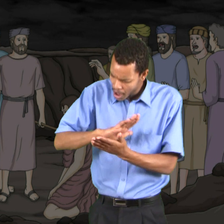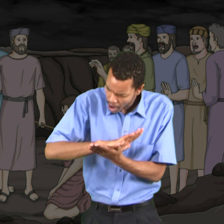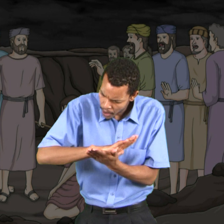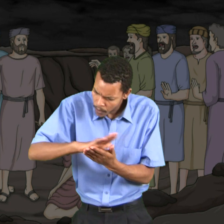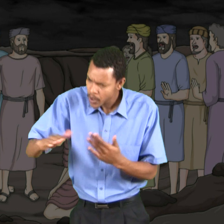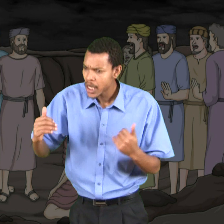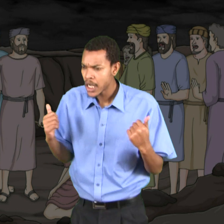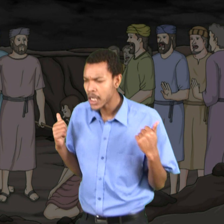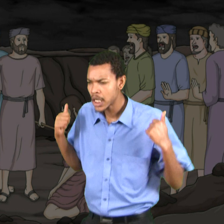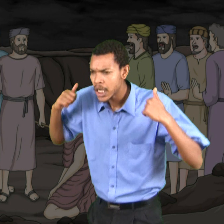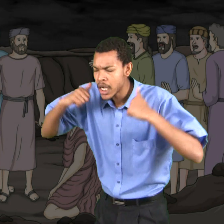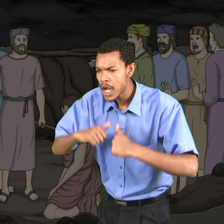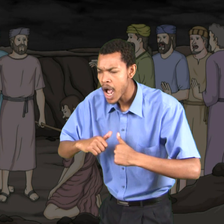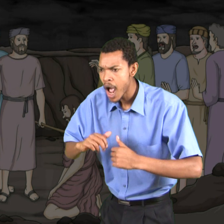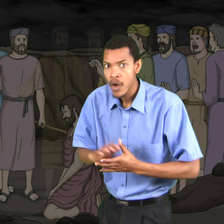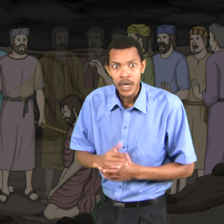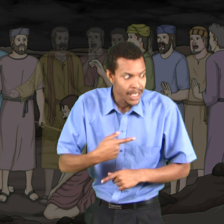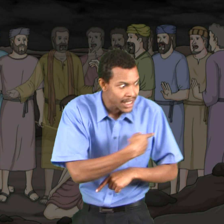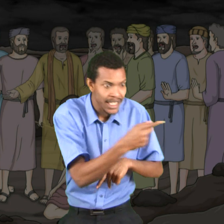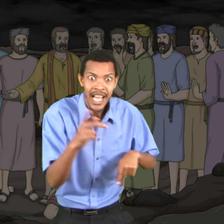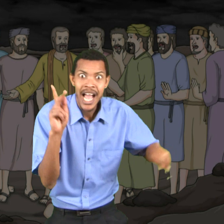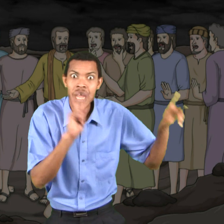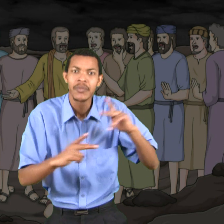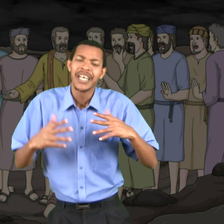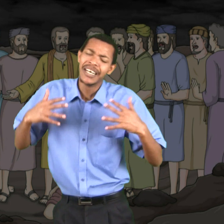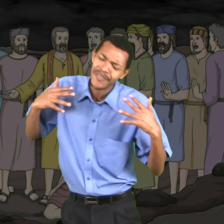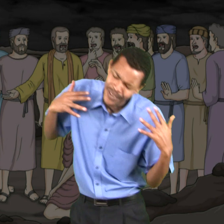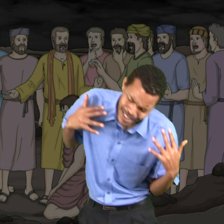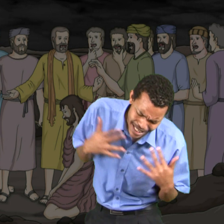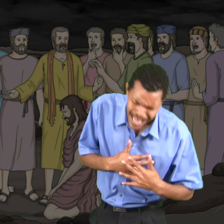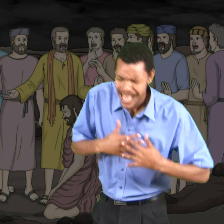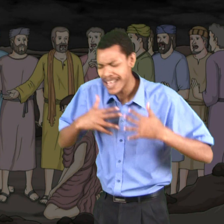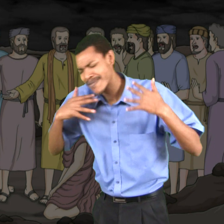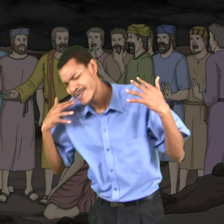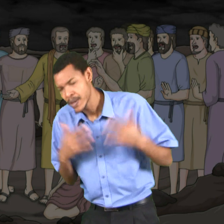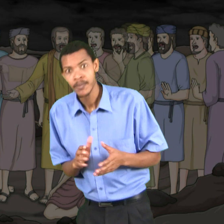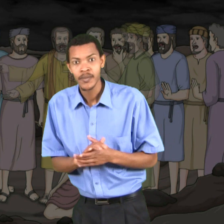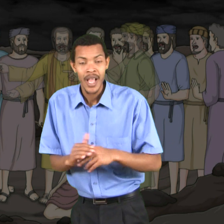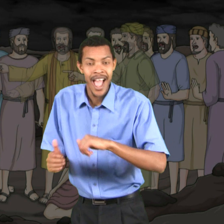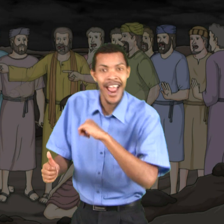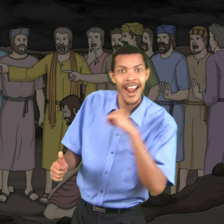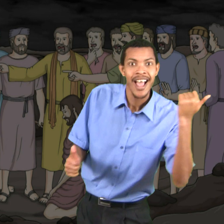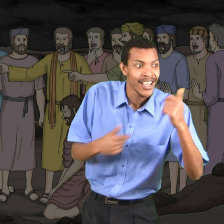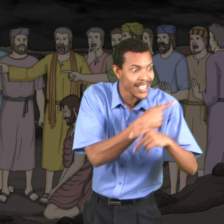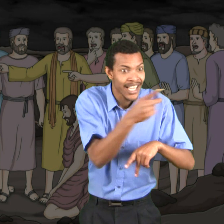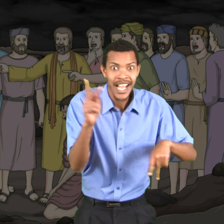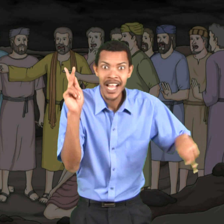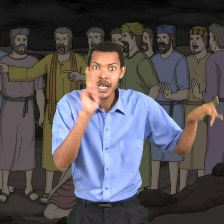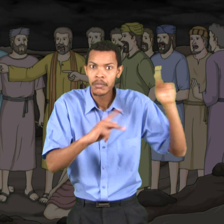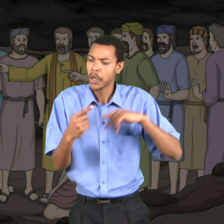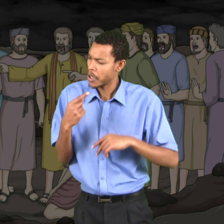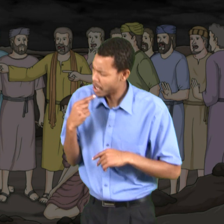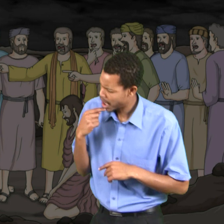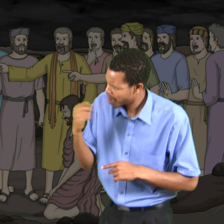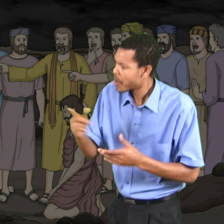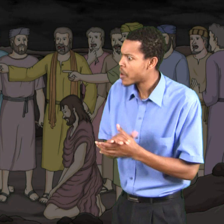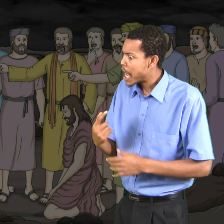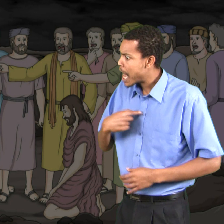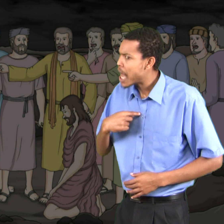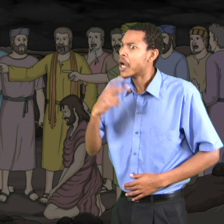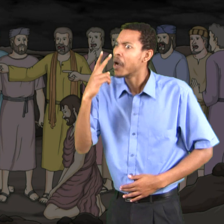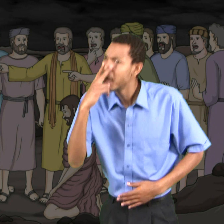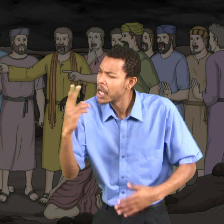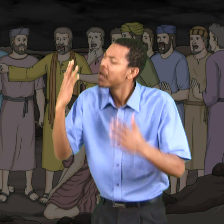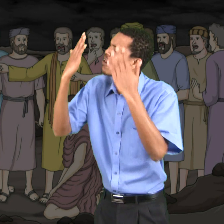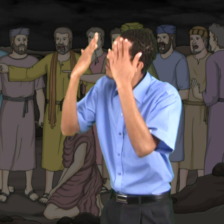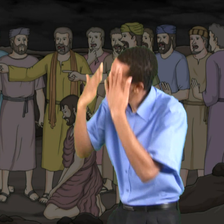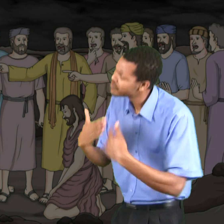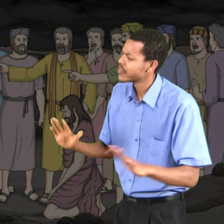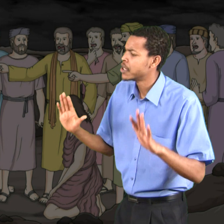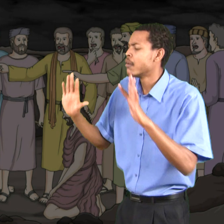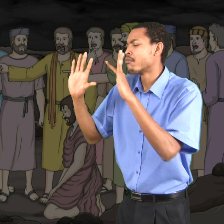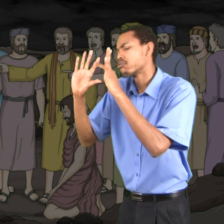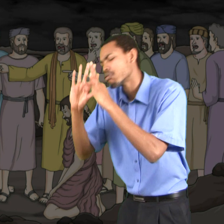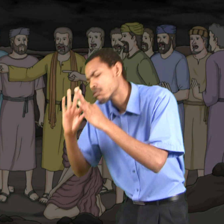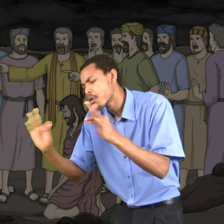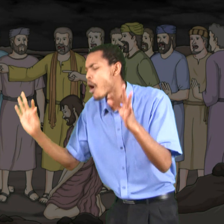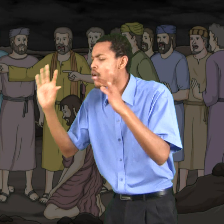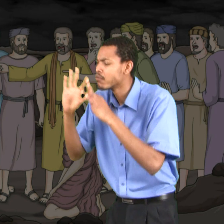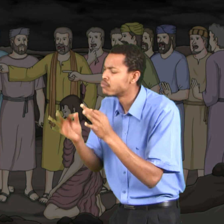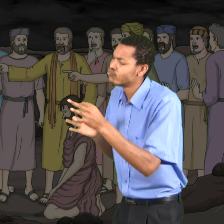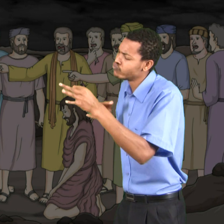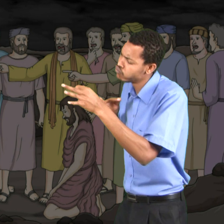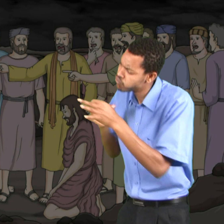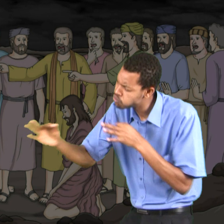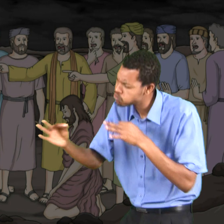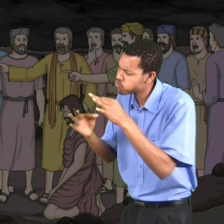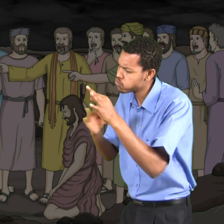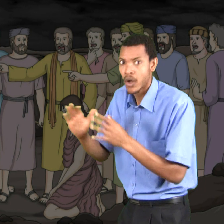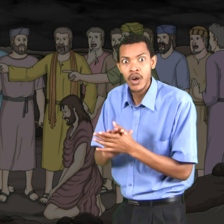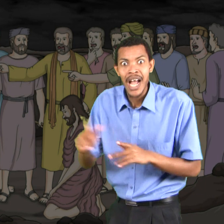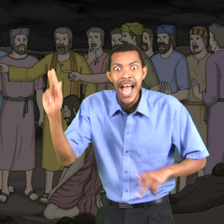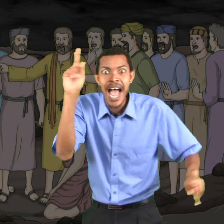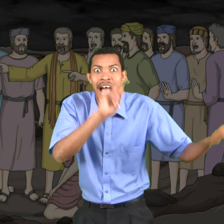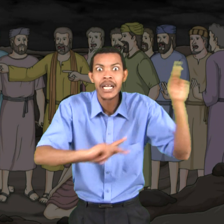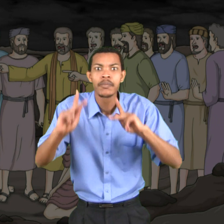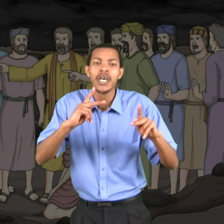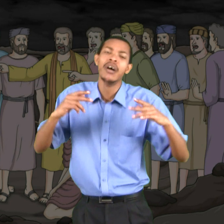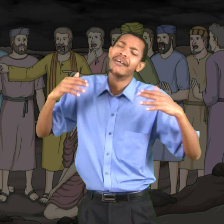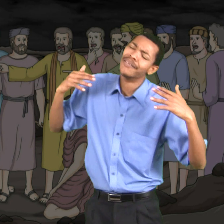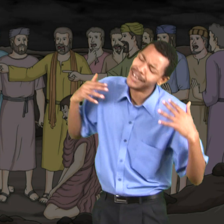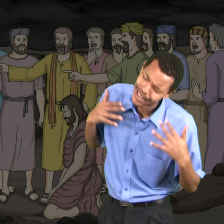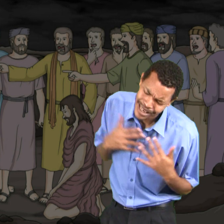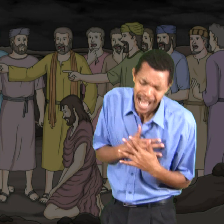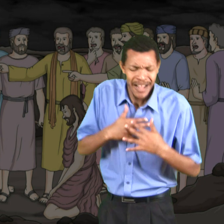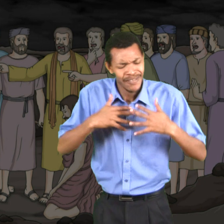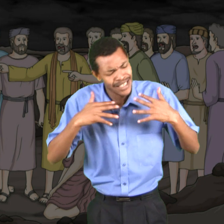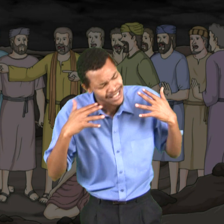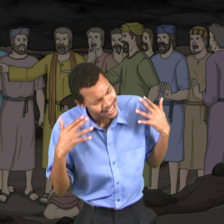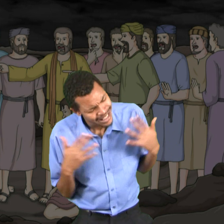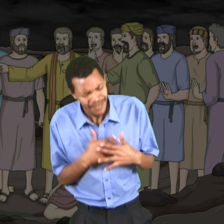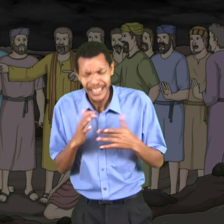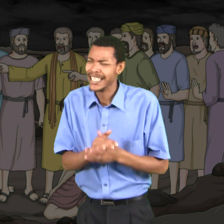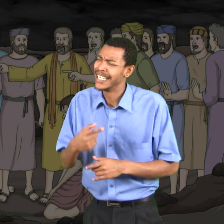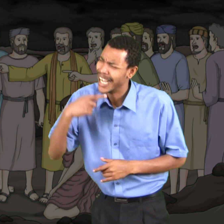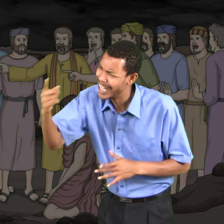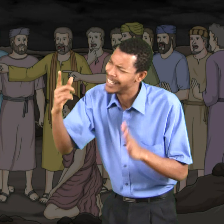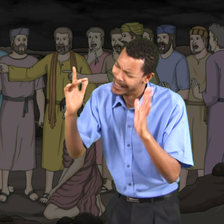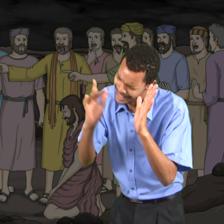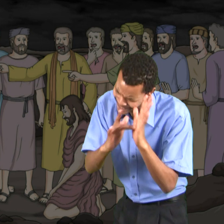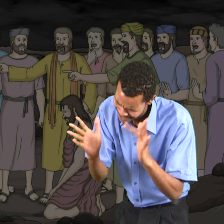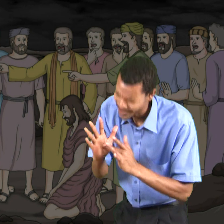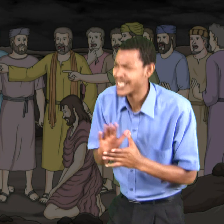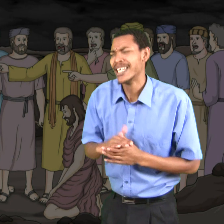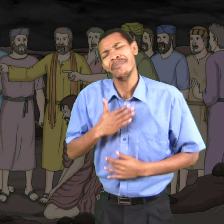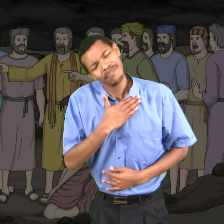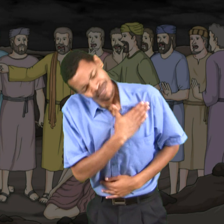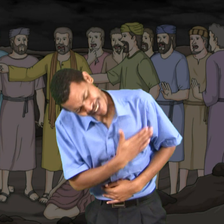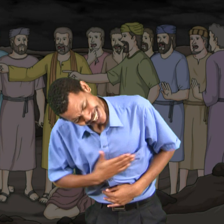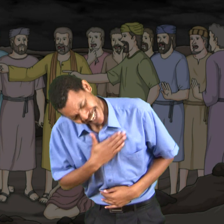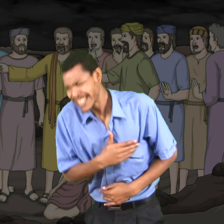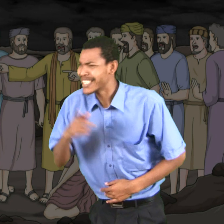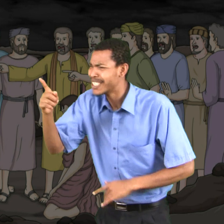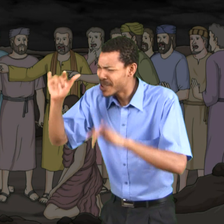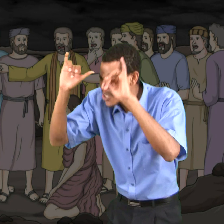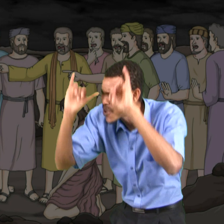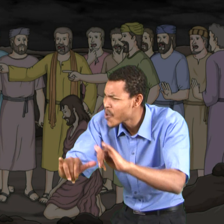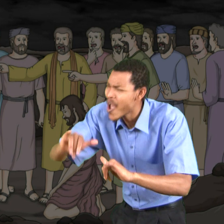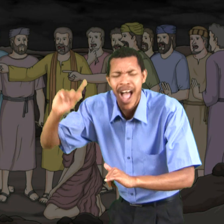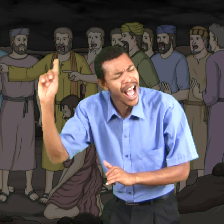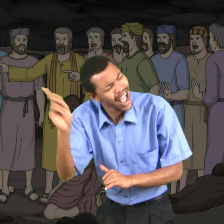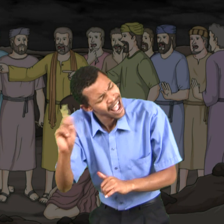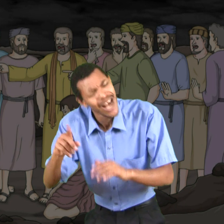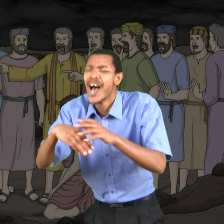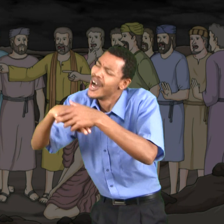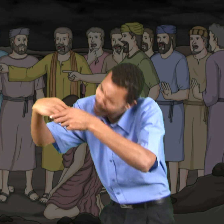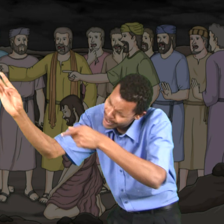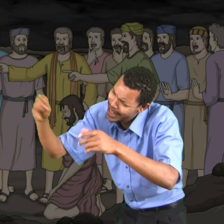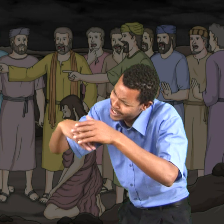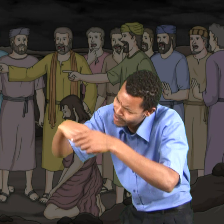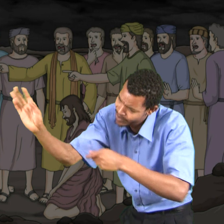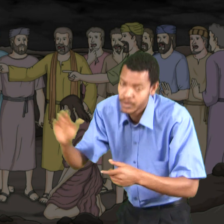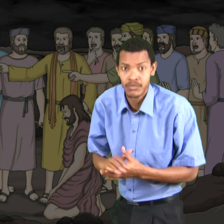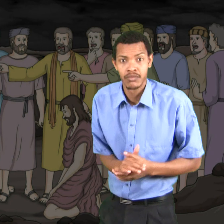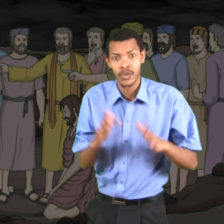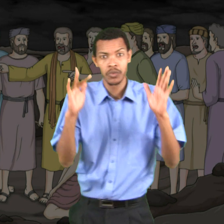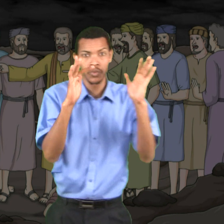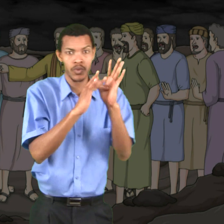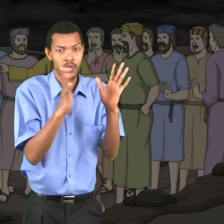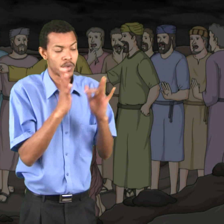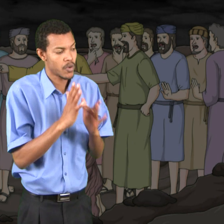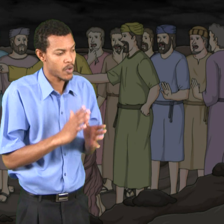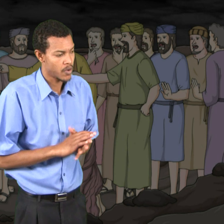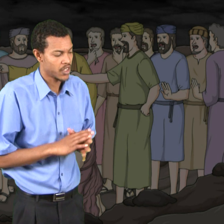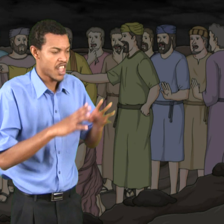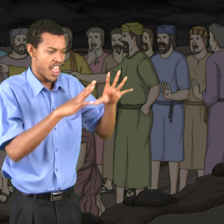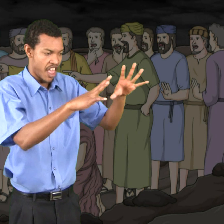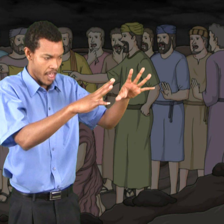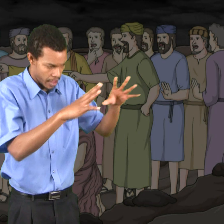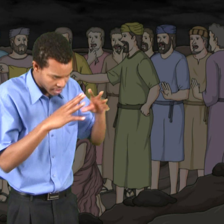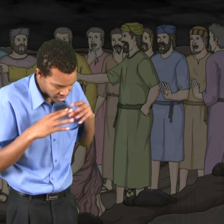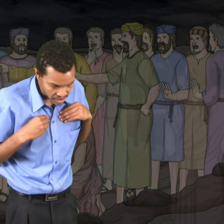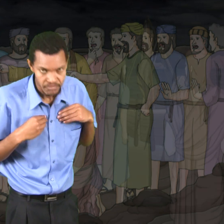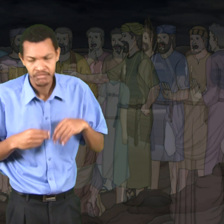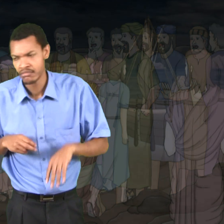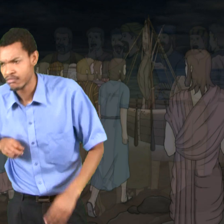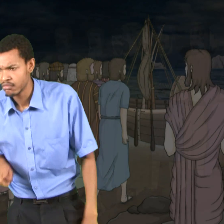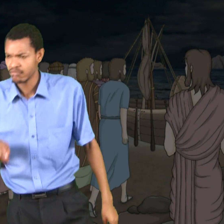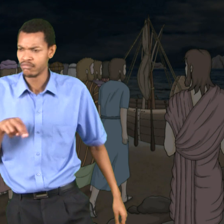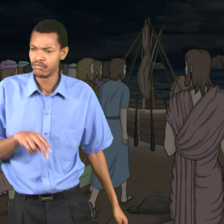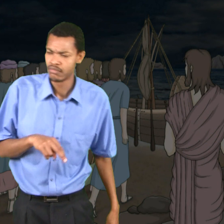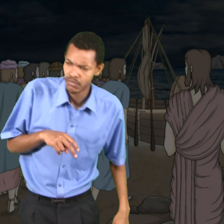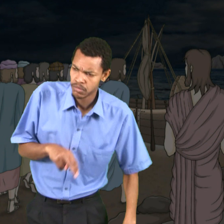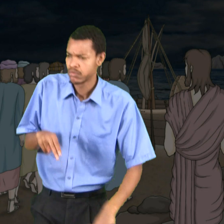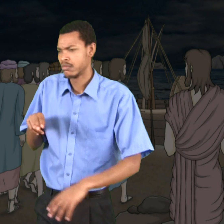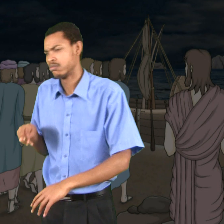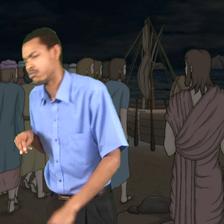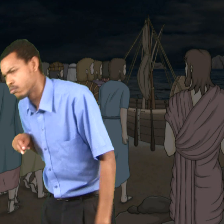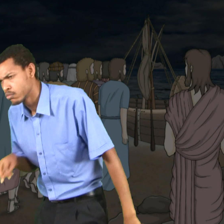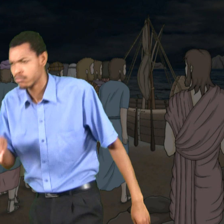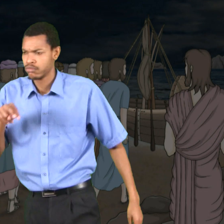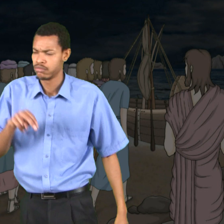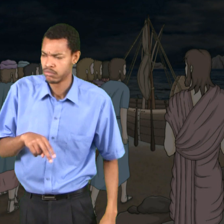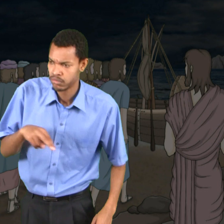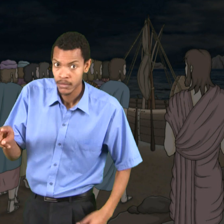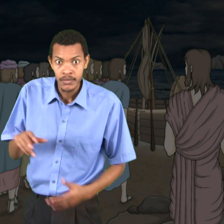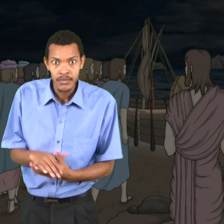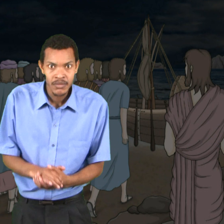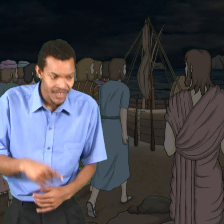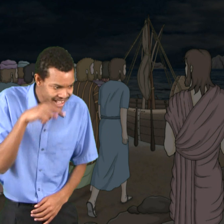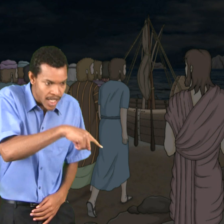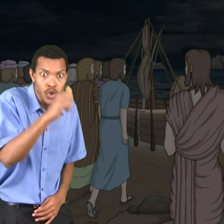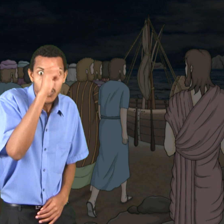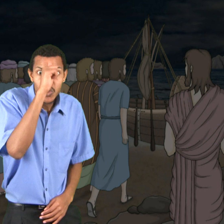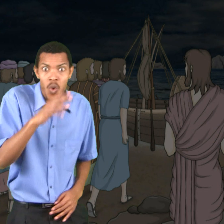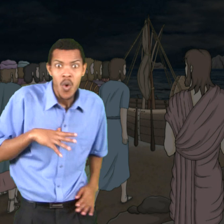Those who had seen it described what had happened to the demon-possessed man and also to the pigs. And the people began to beg Jesus to leave their region.